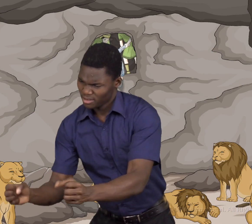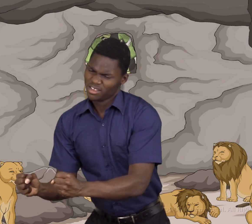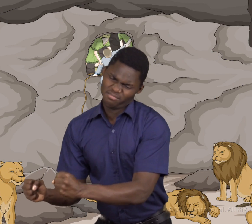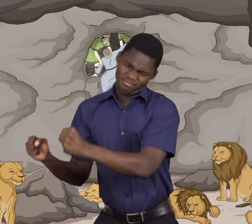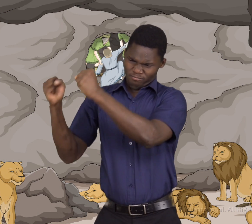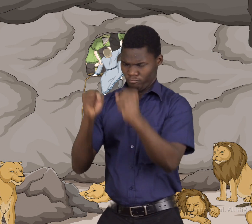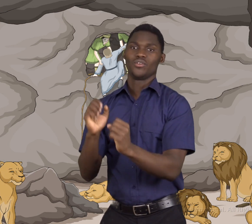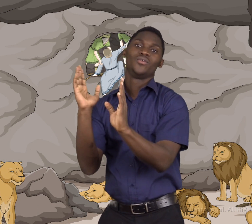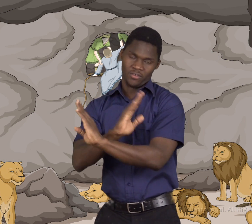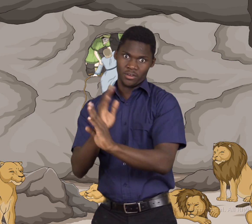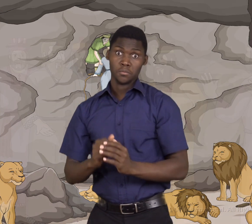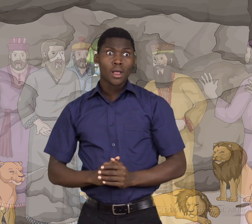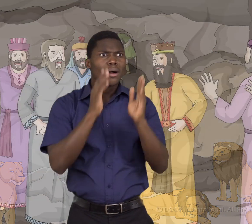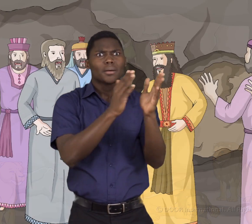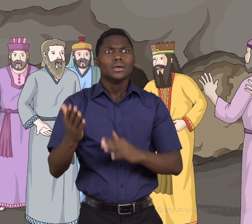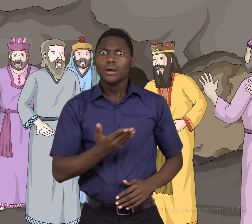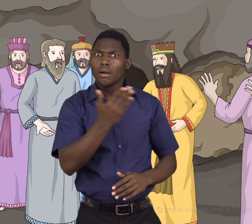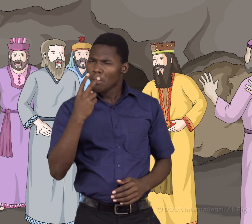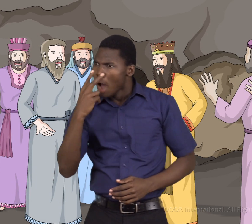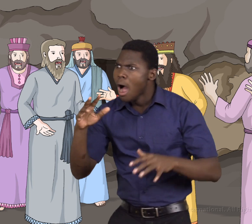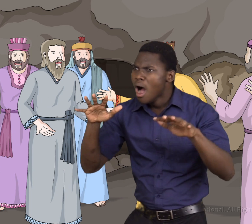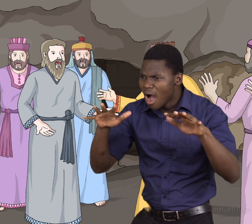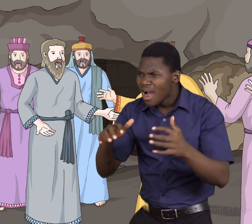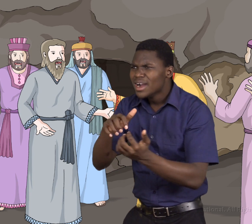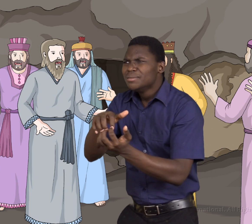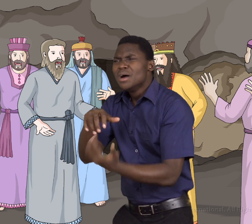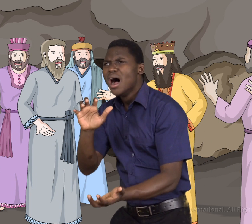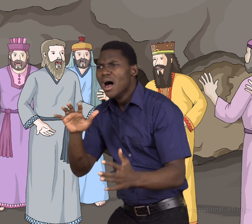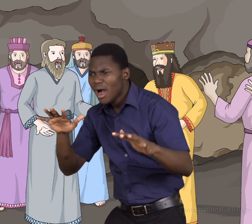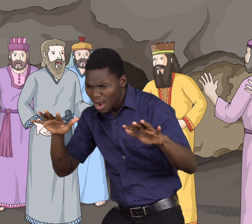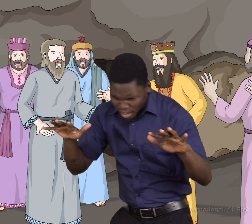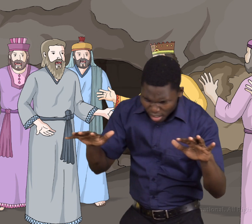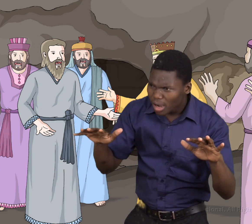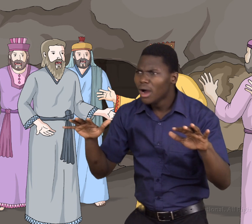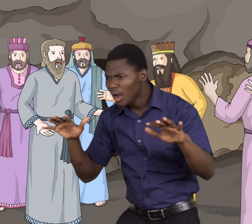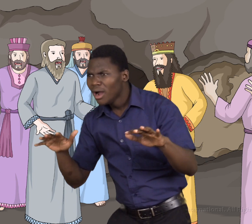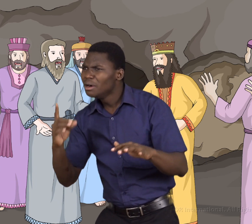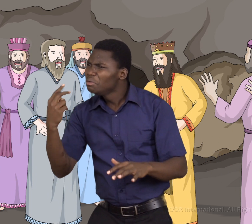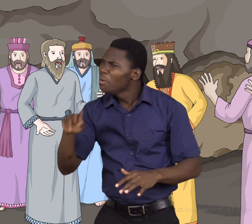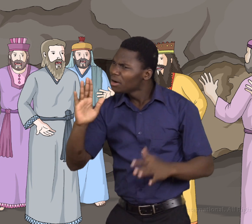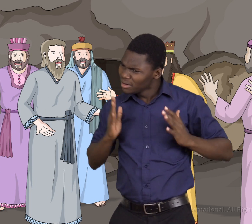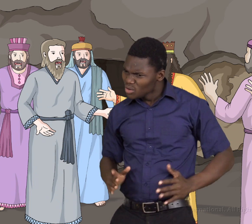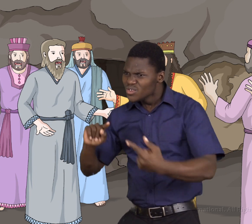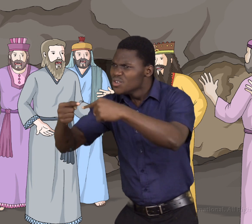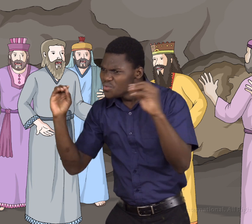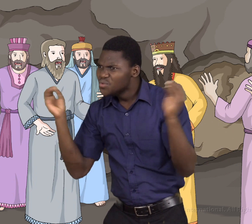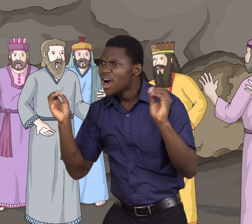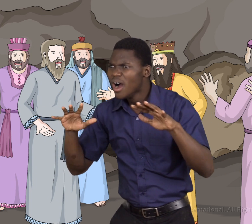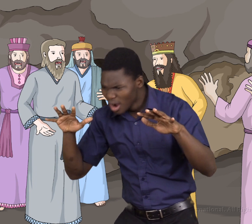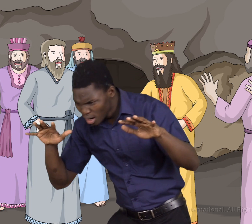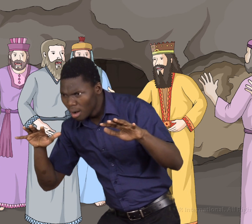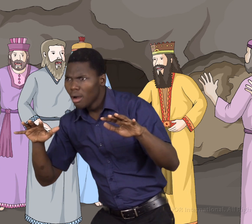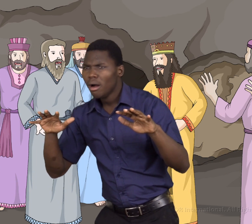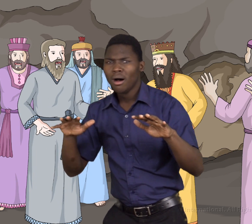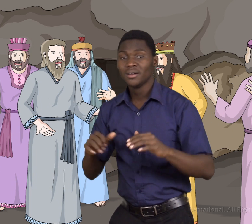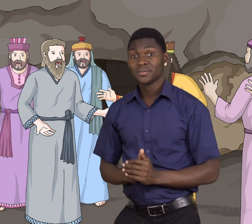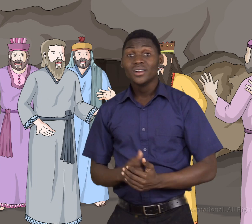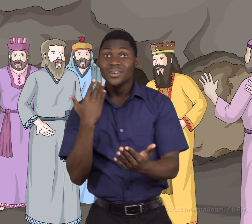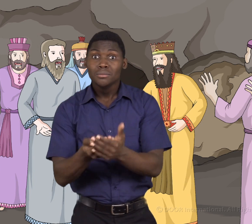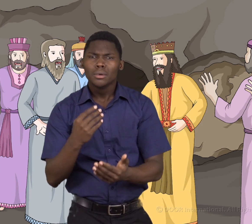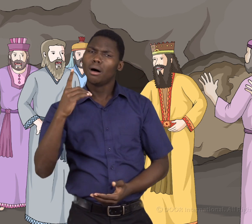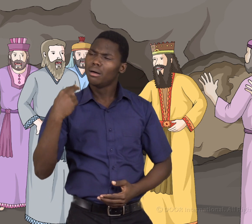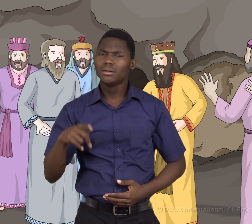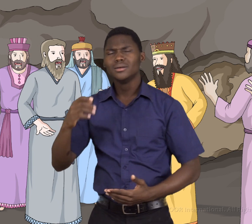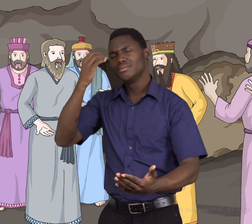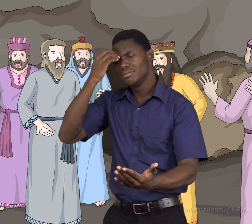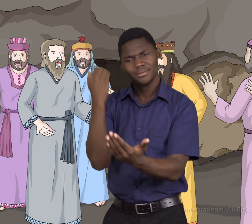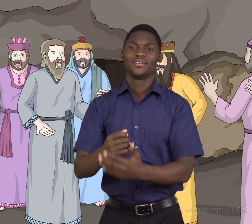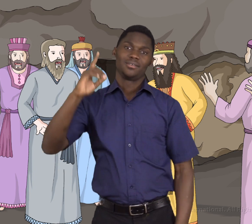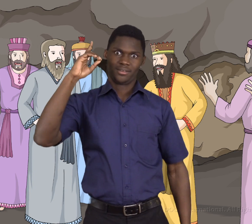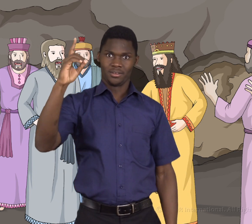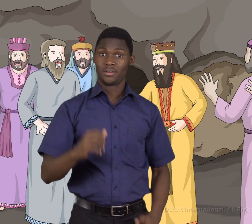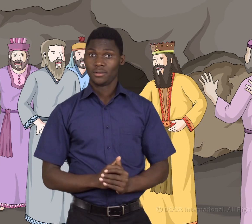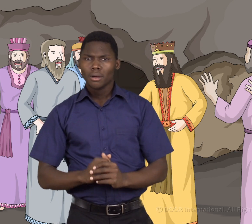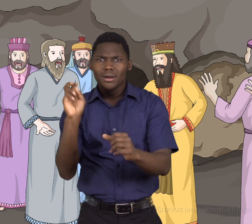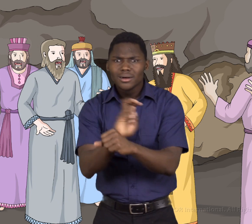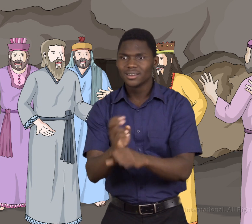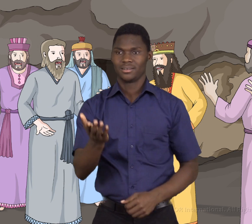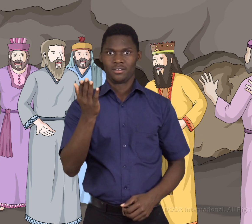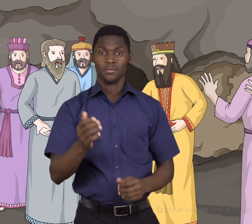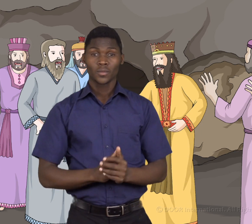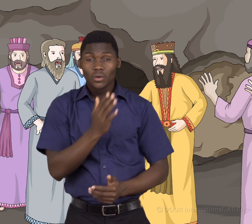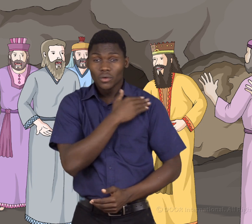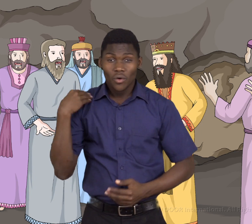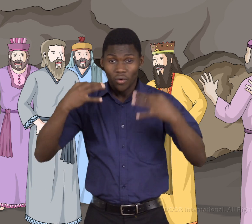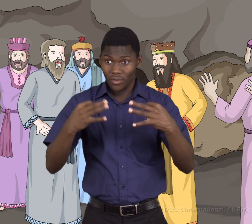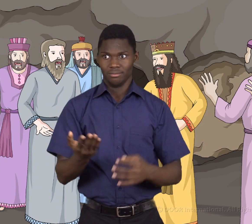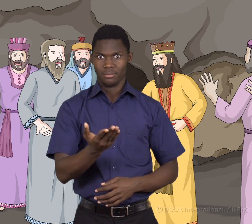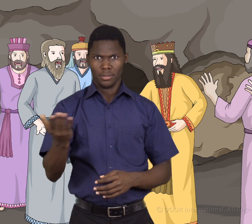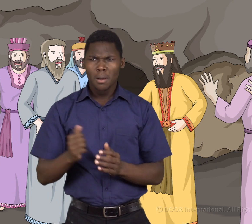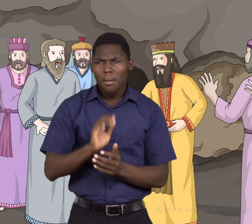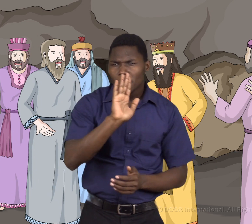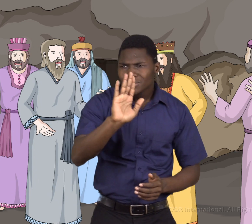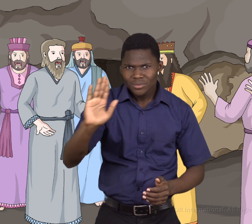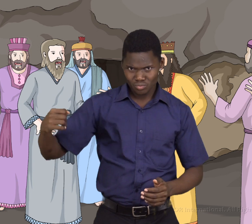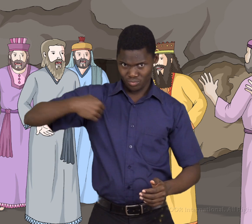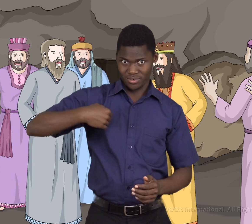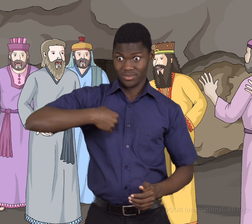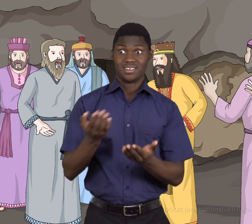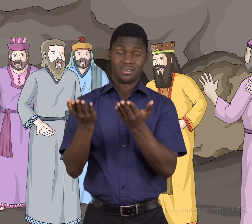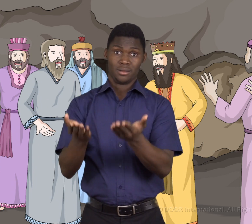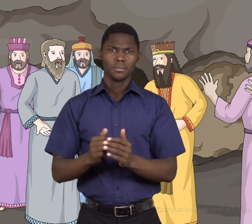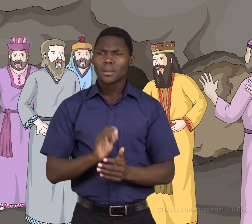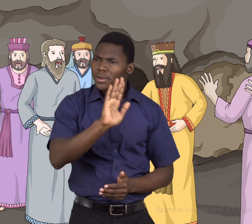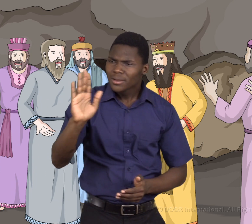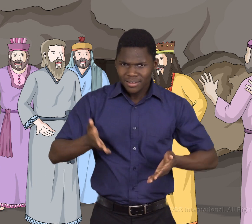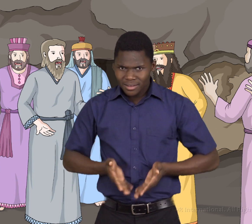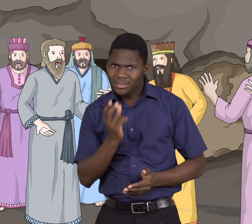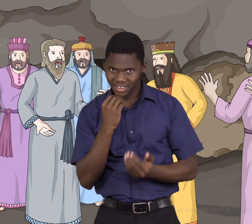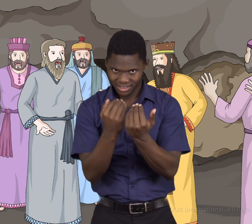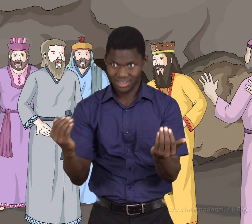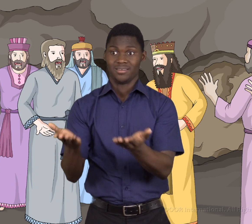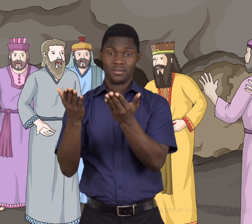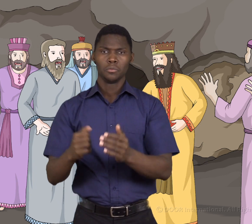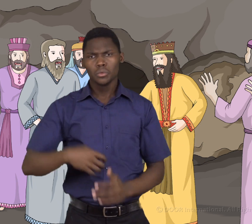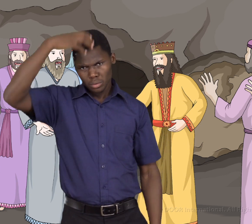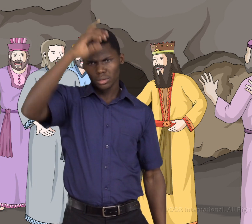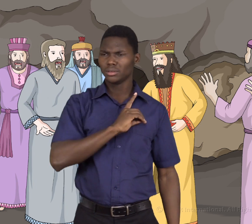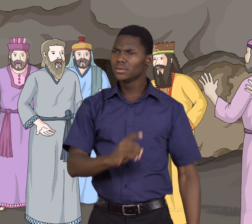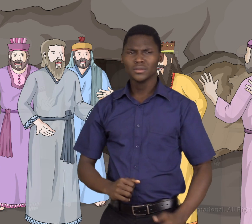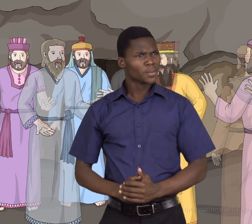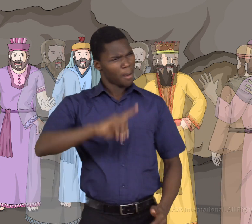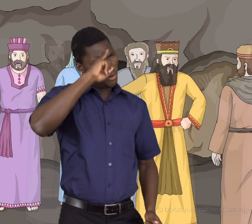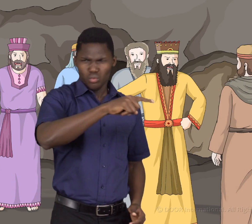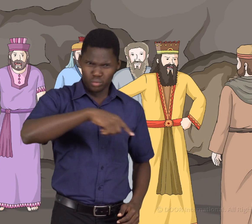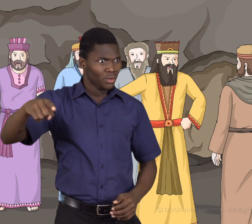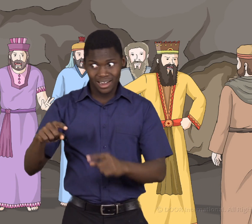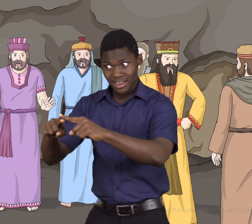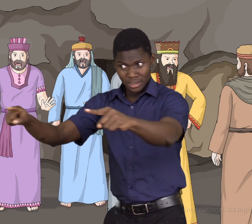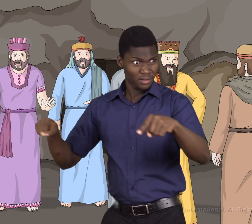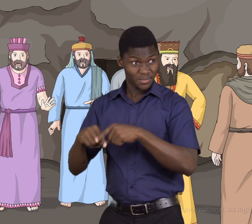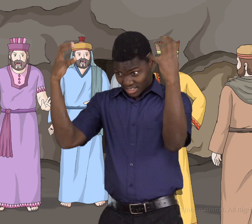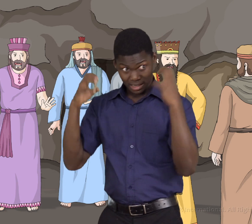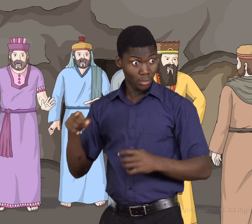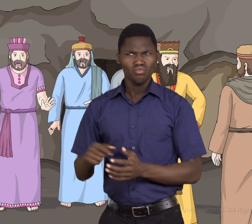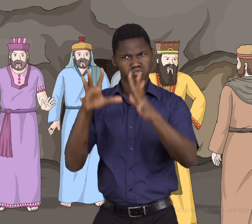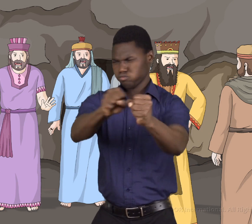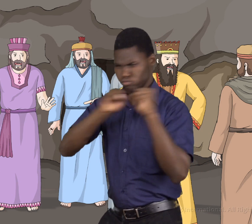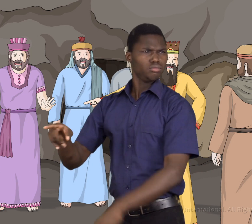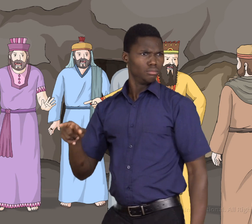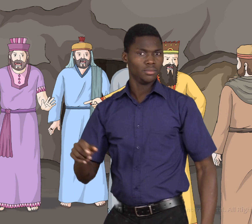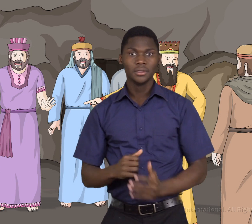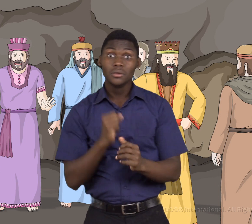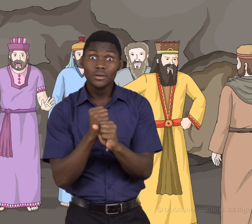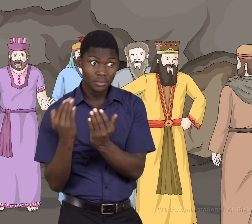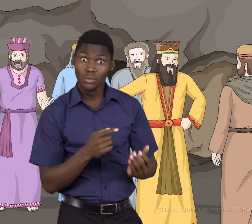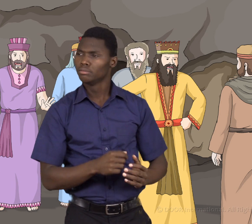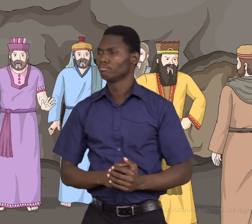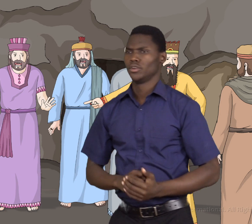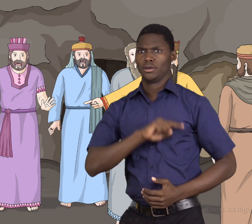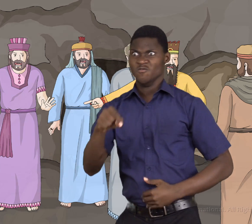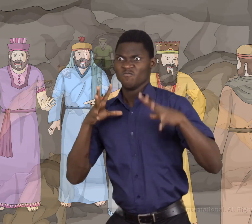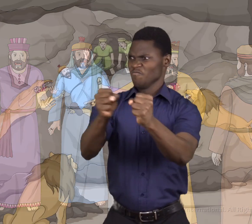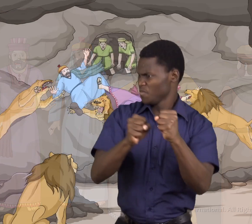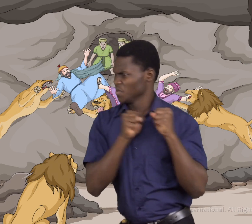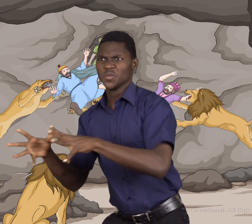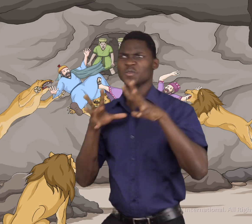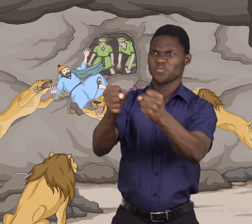At the command of the king, the men who had falsely accused Daniel were brought and thrown into the den of lions—they and their children and wives.